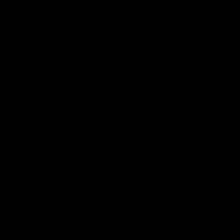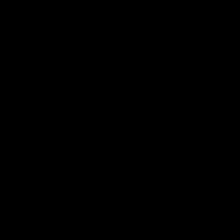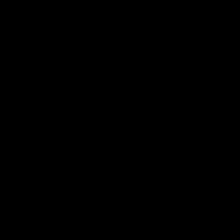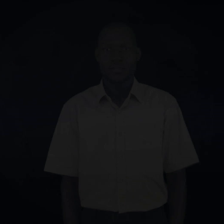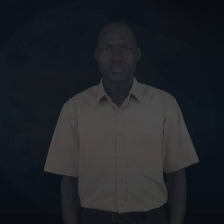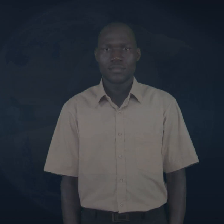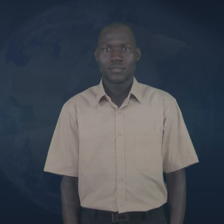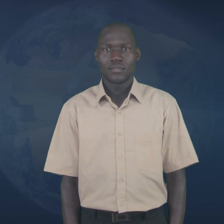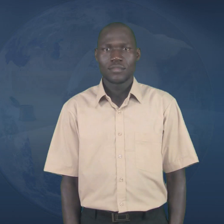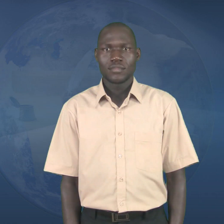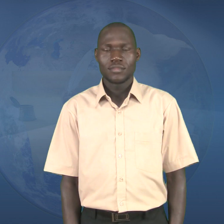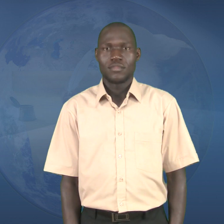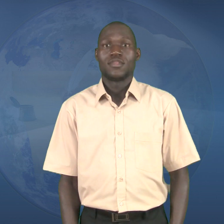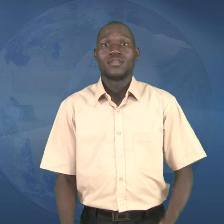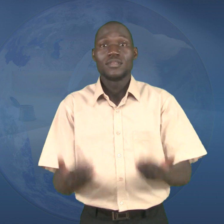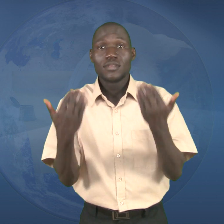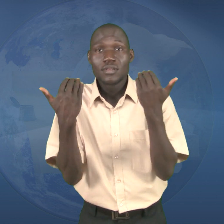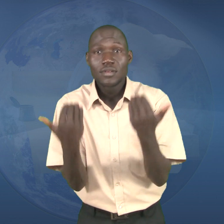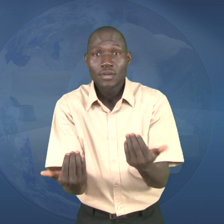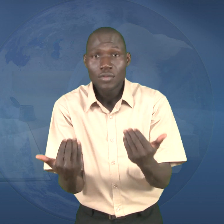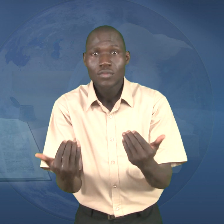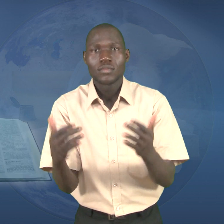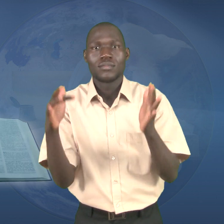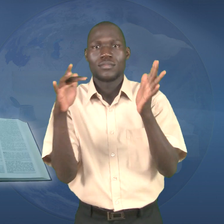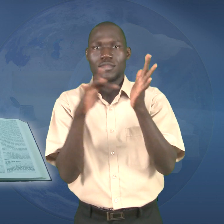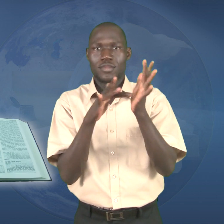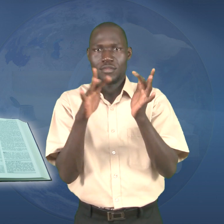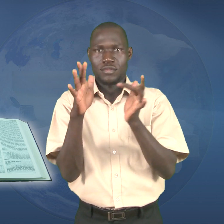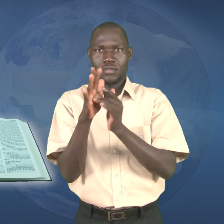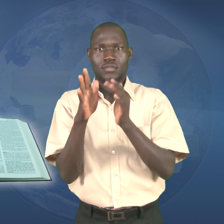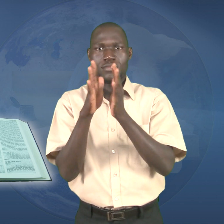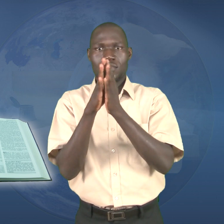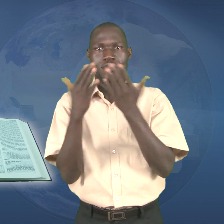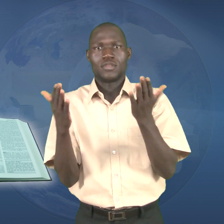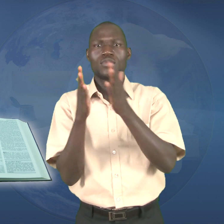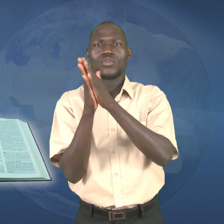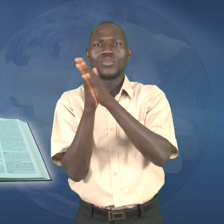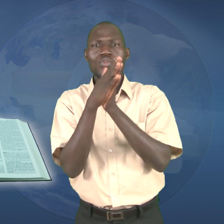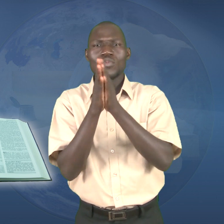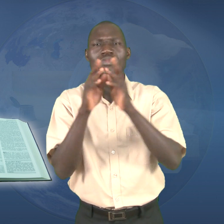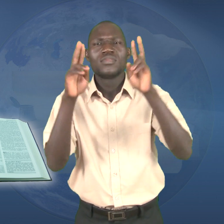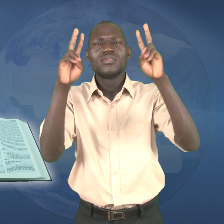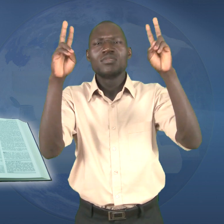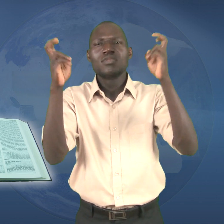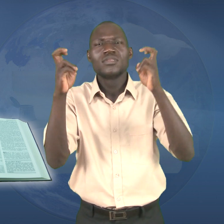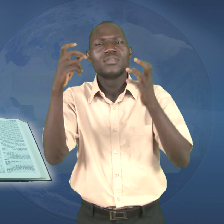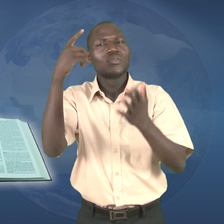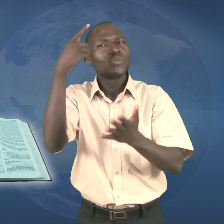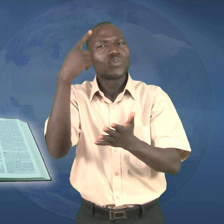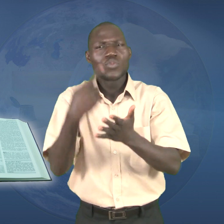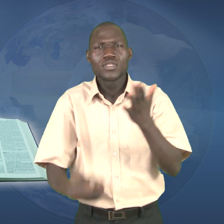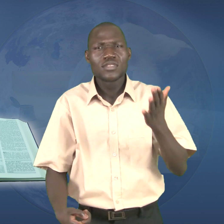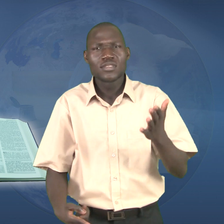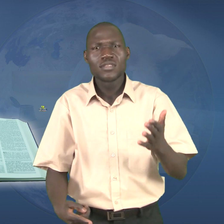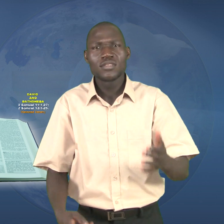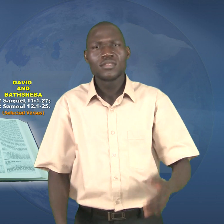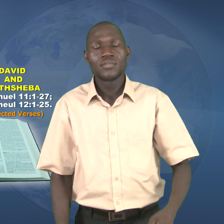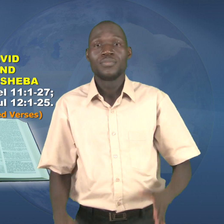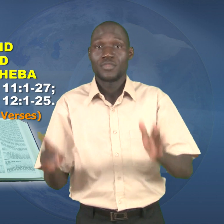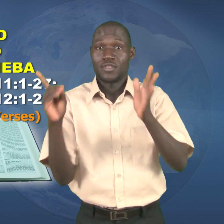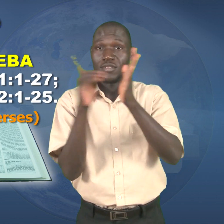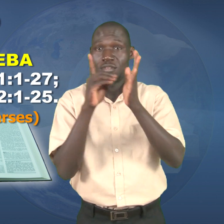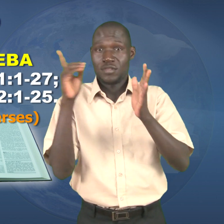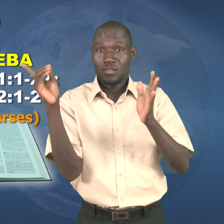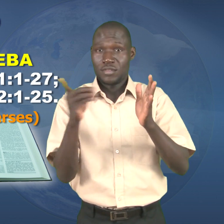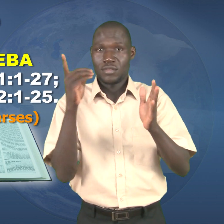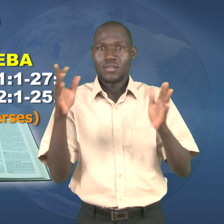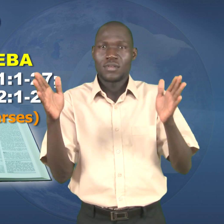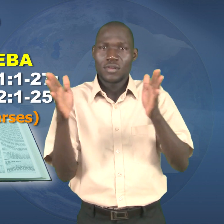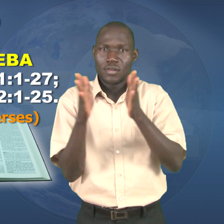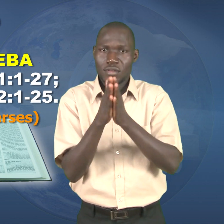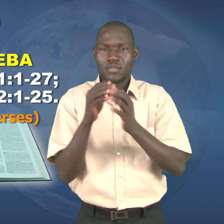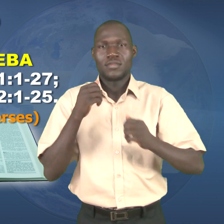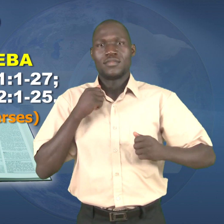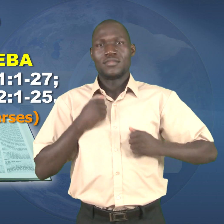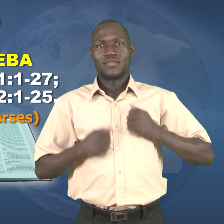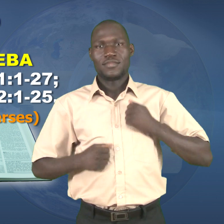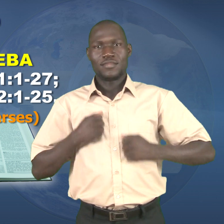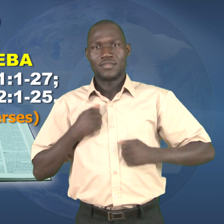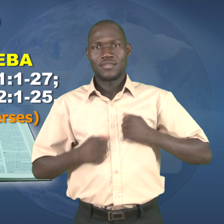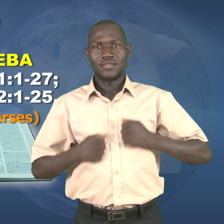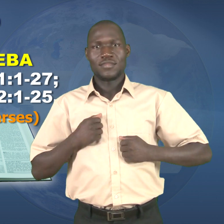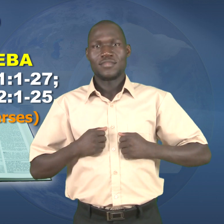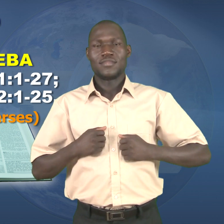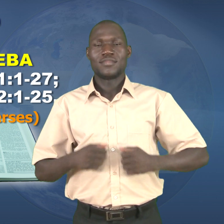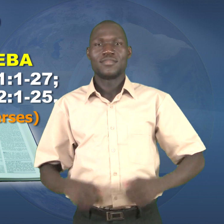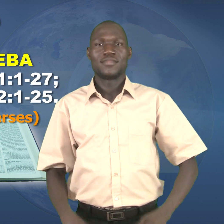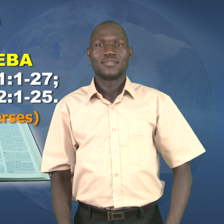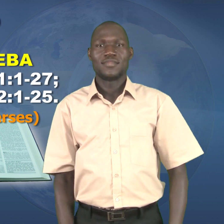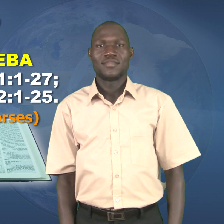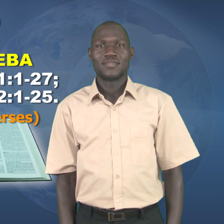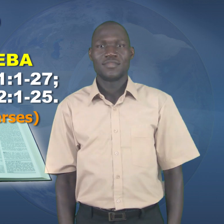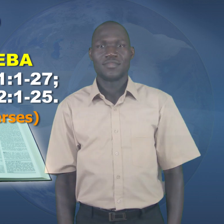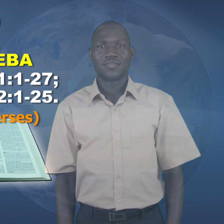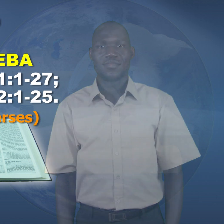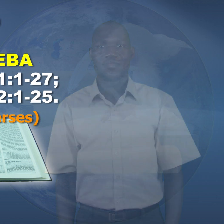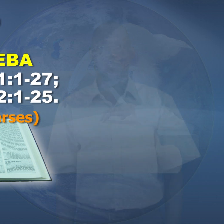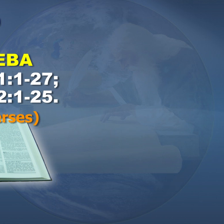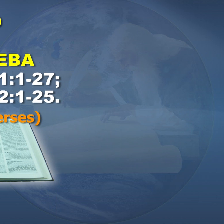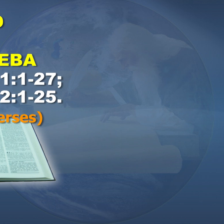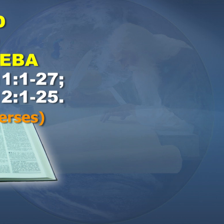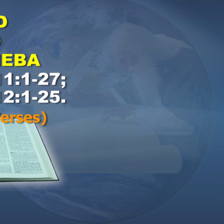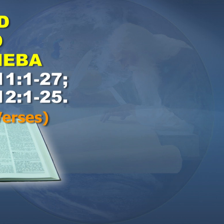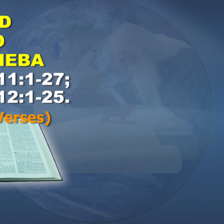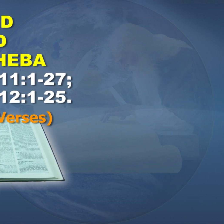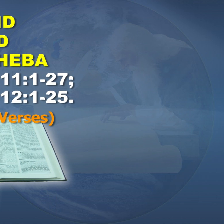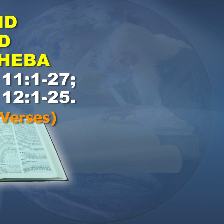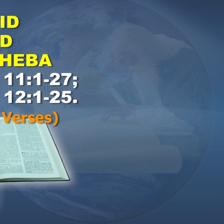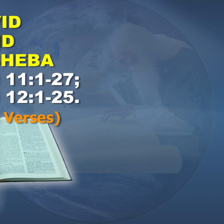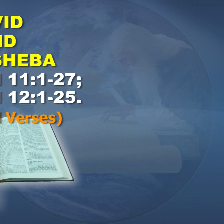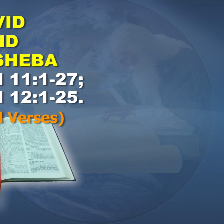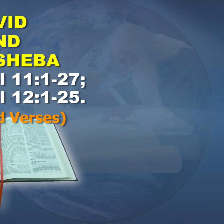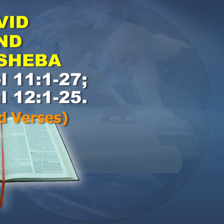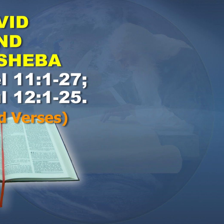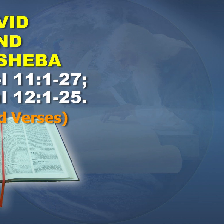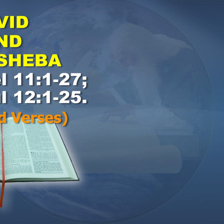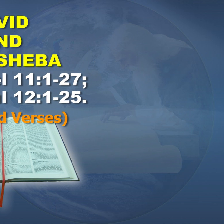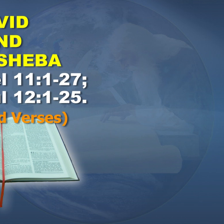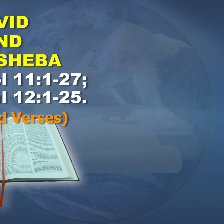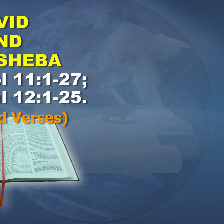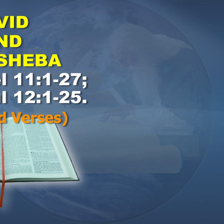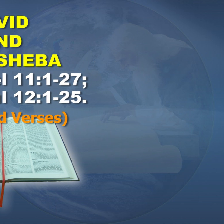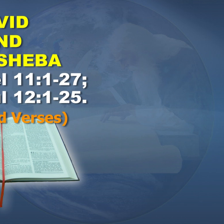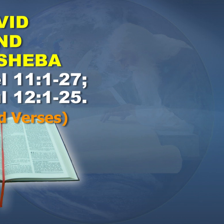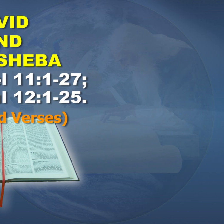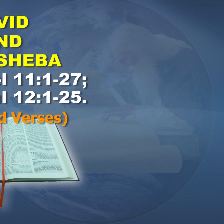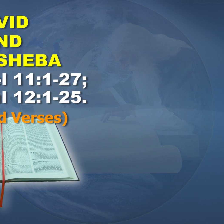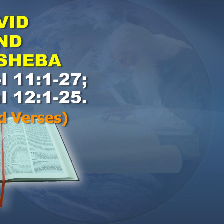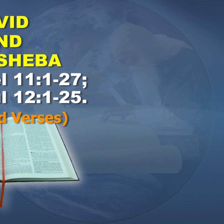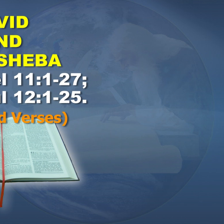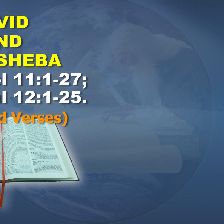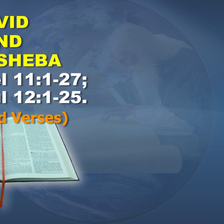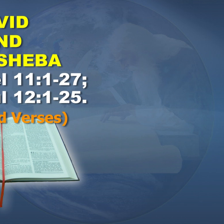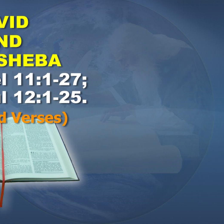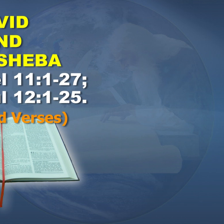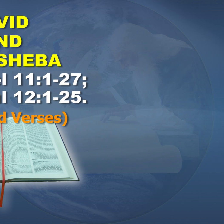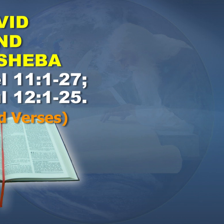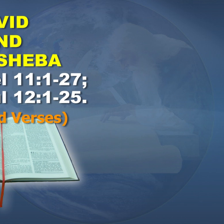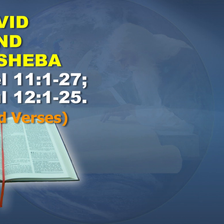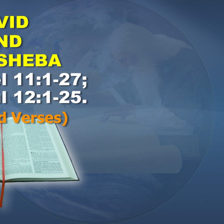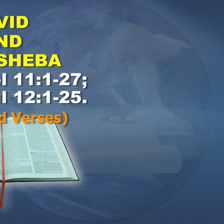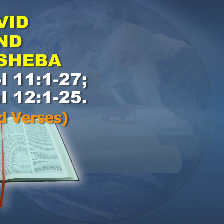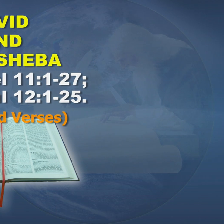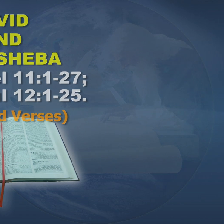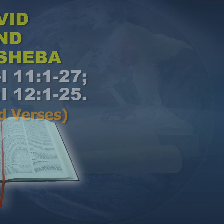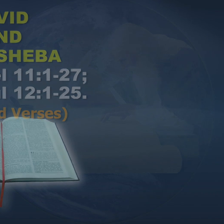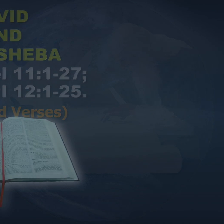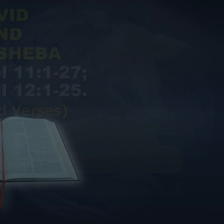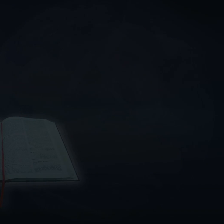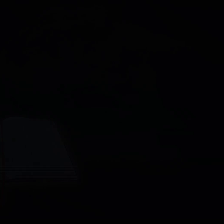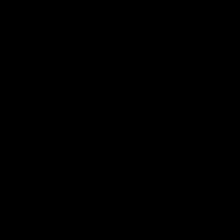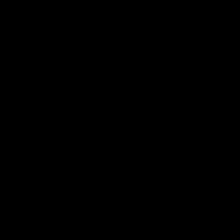David defeats Goliath